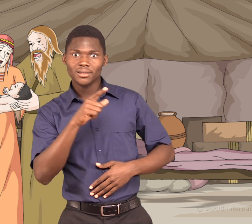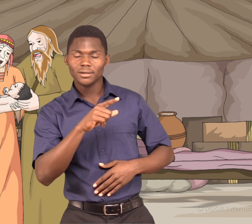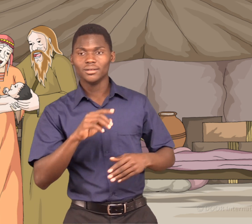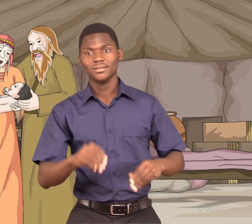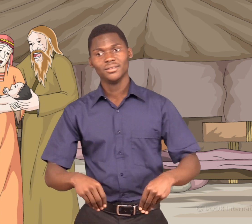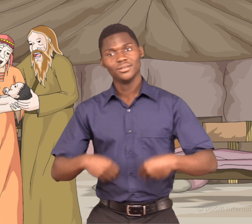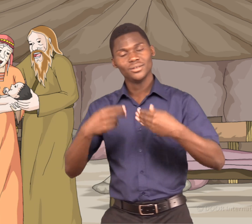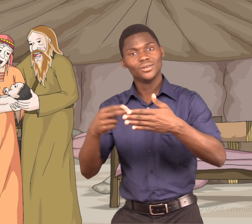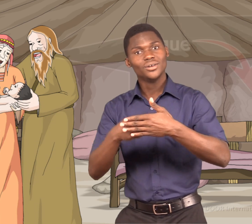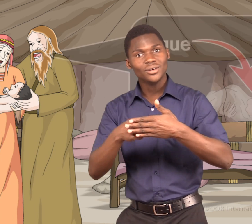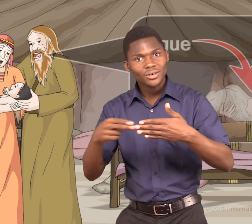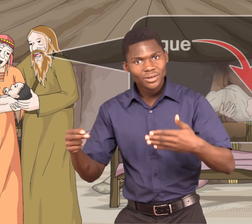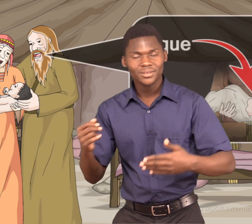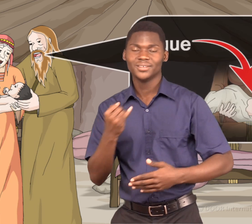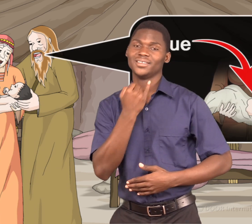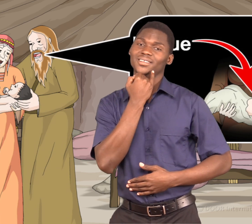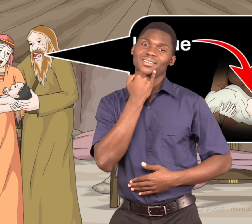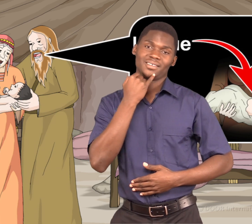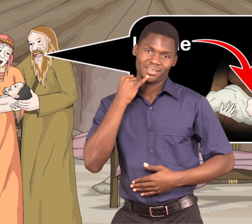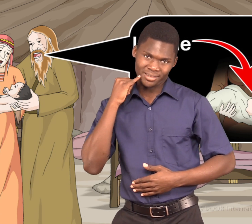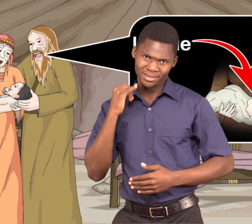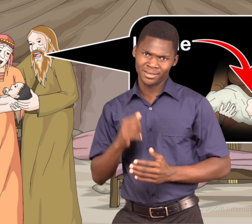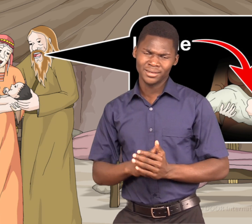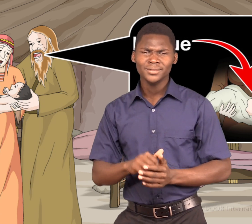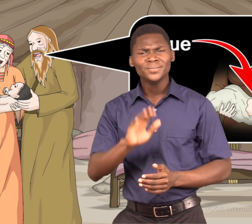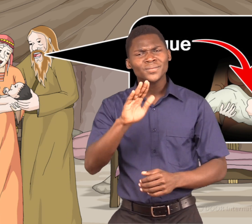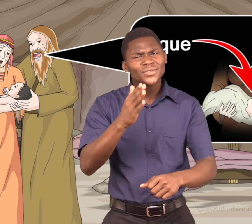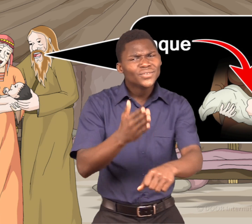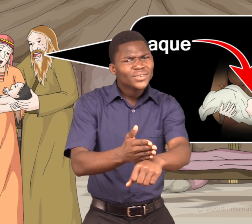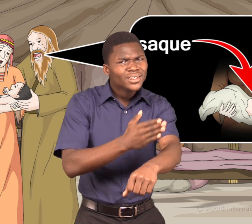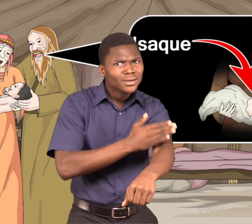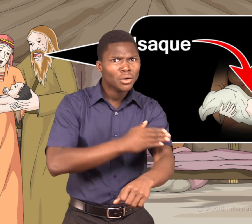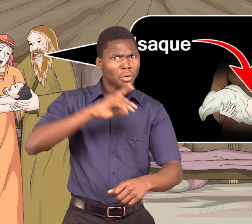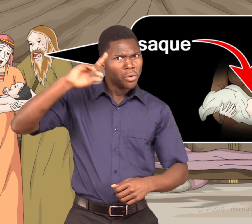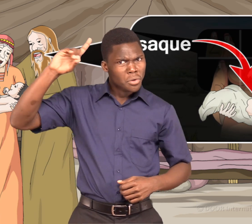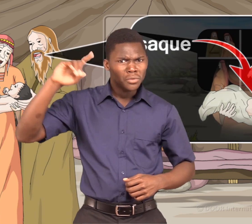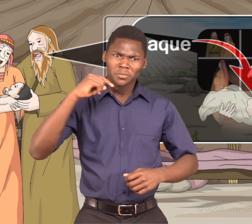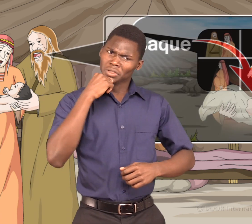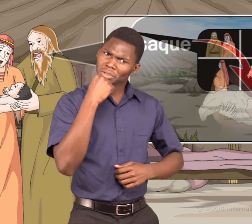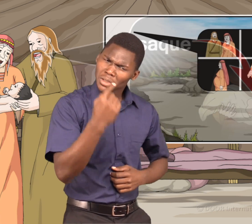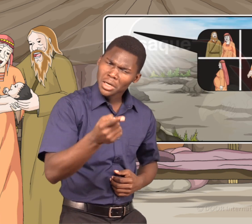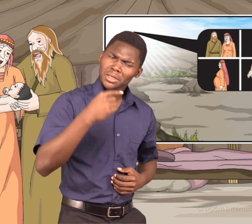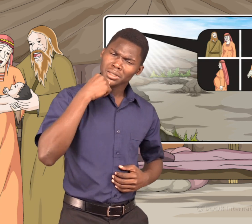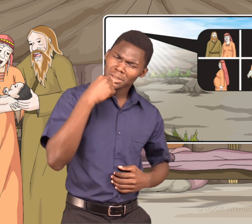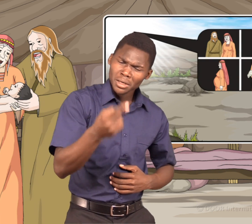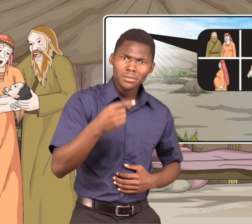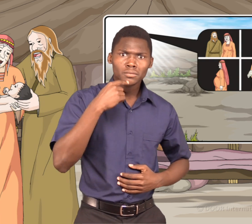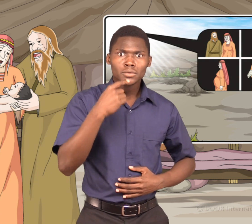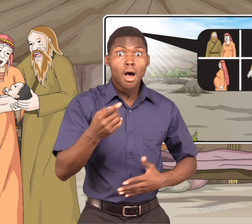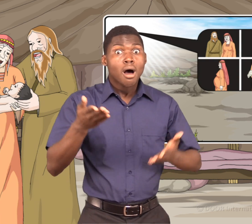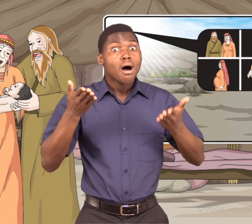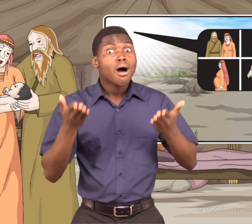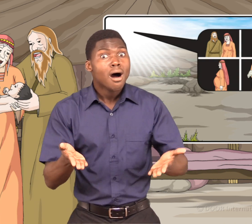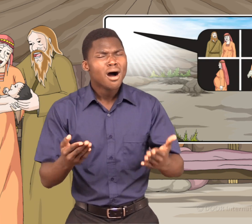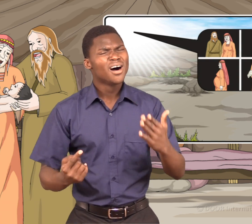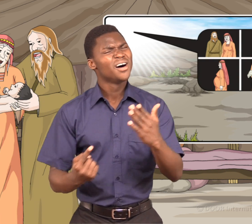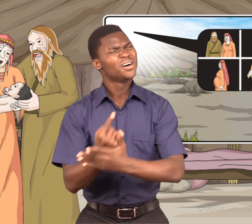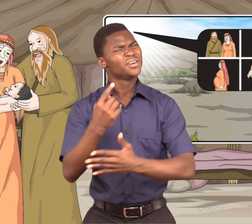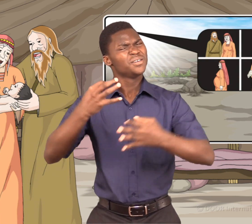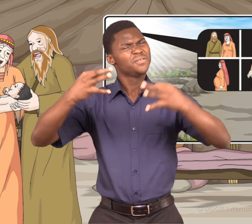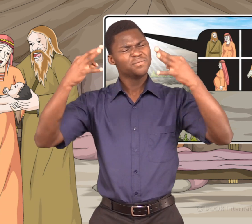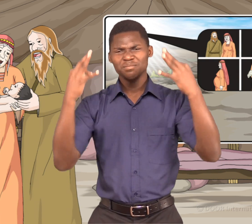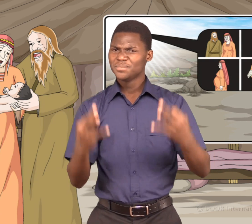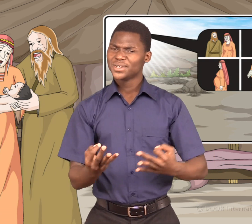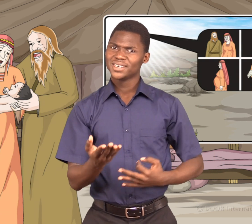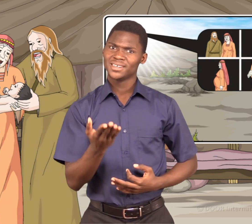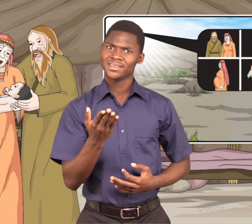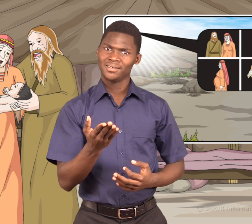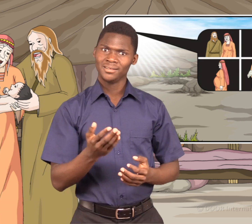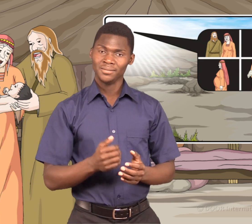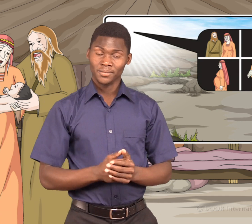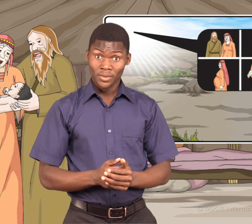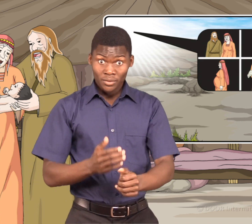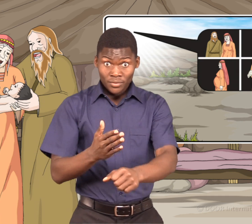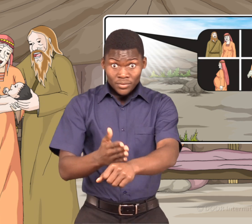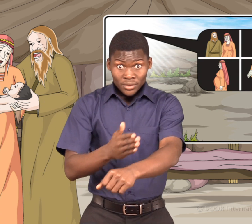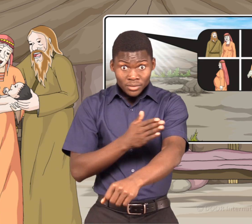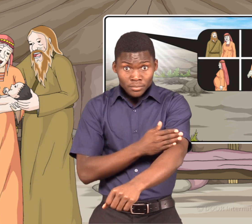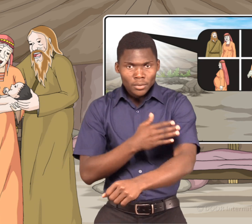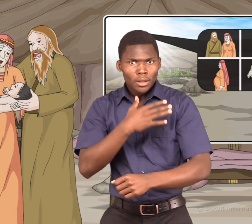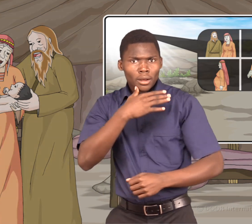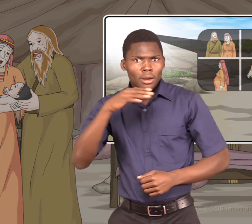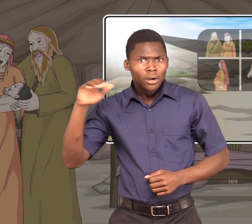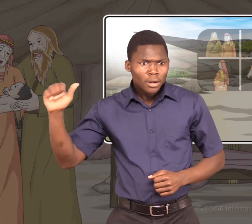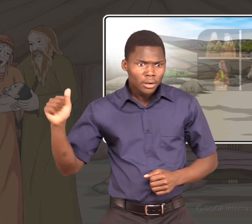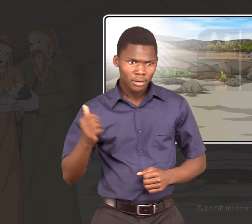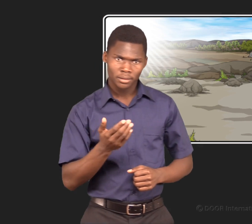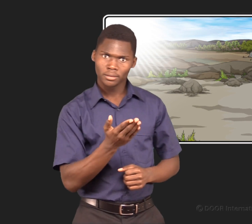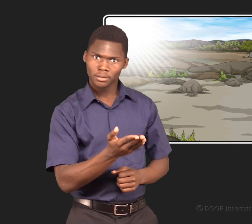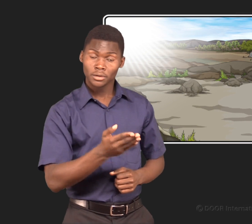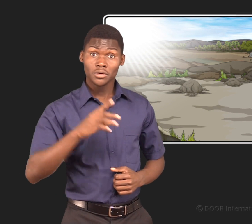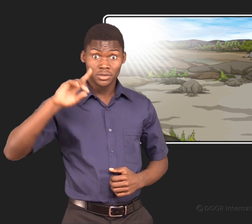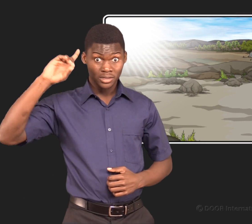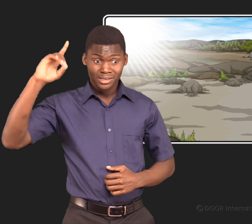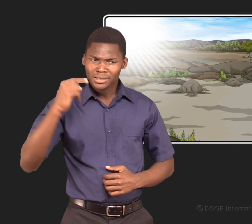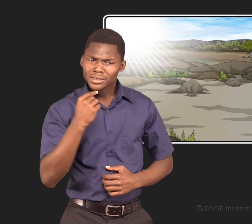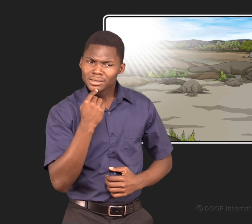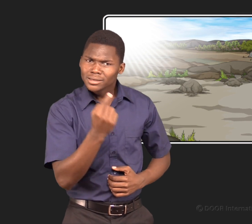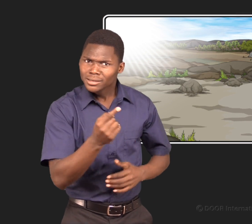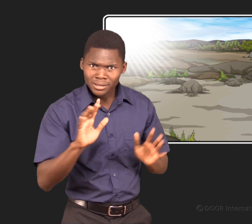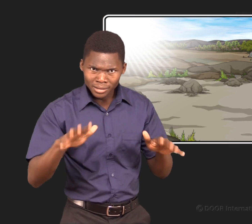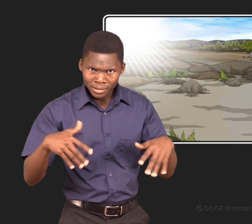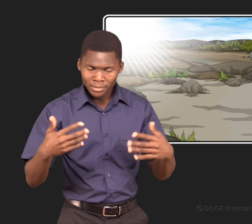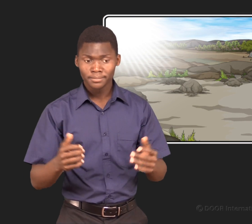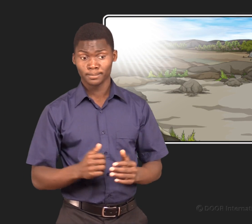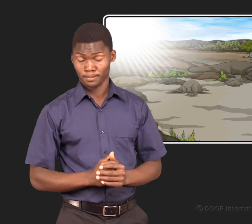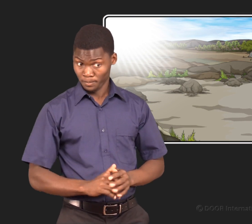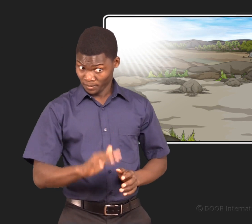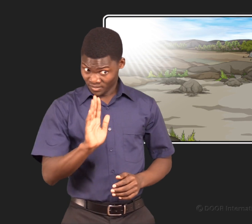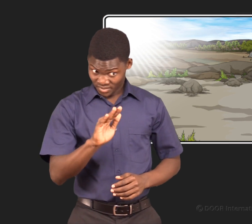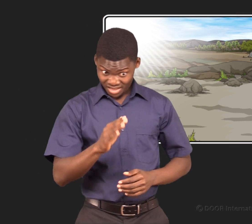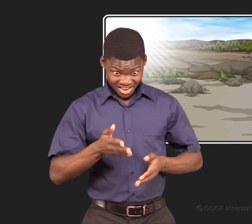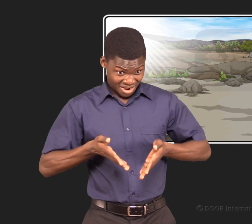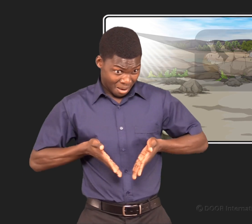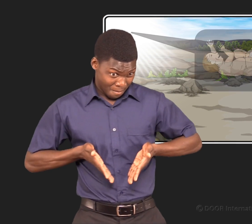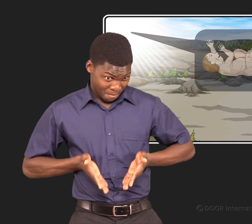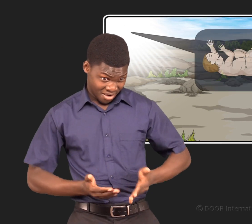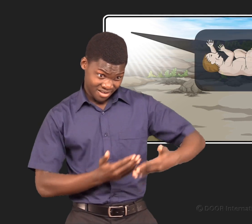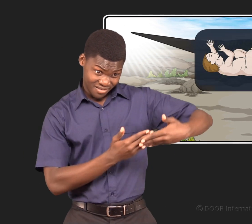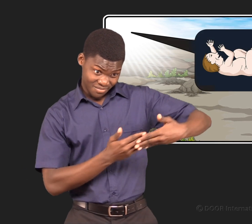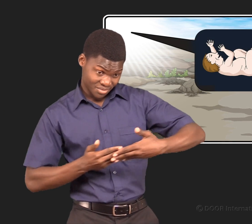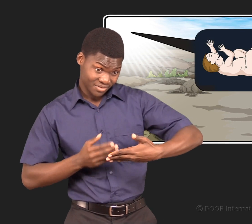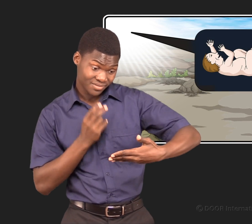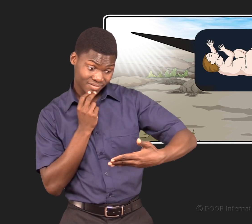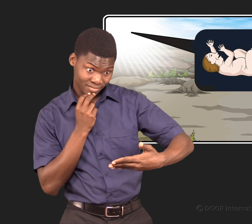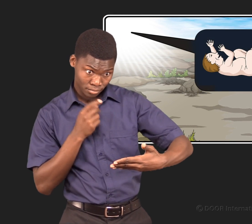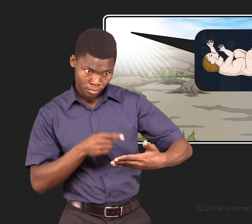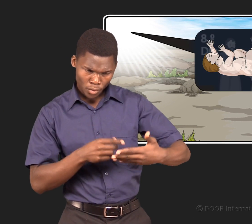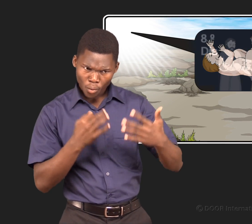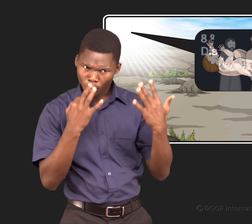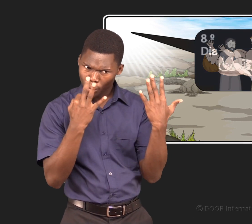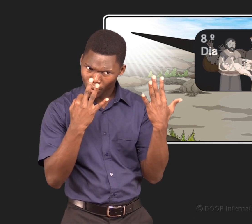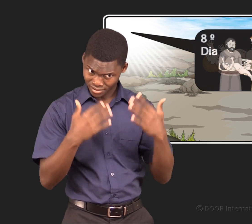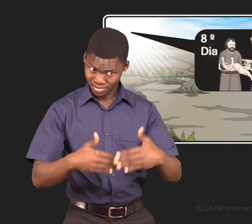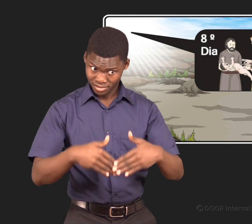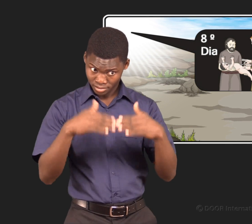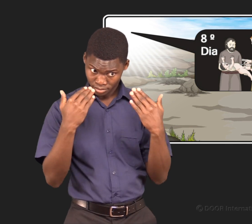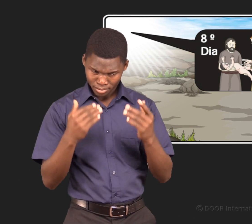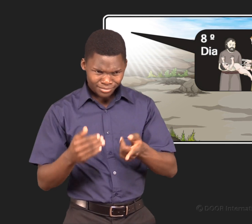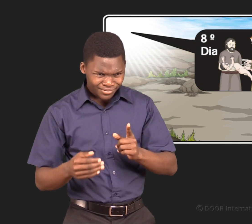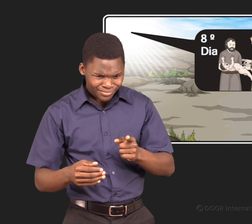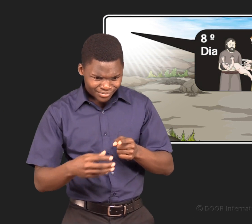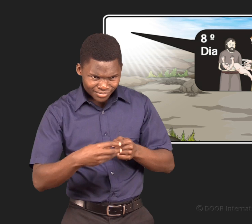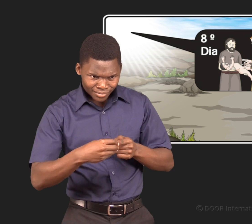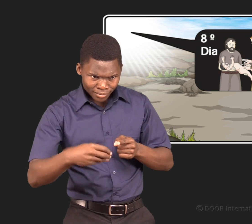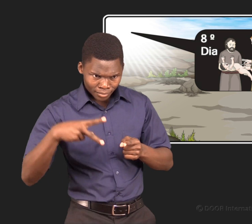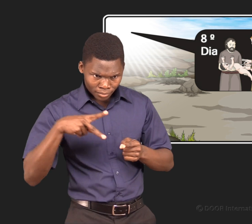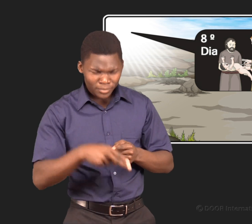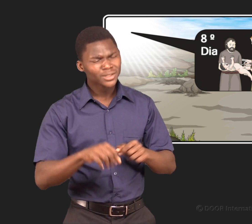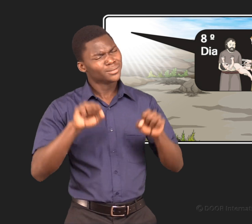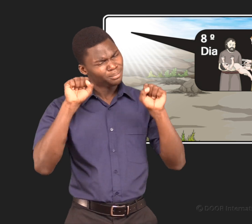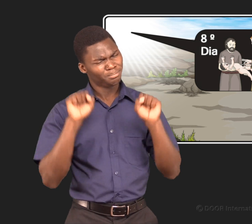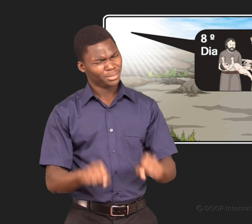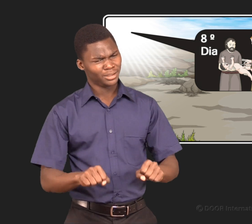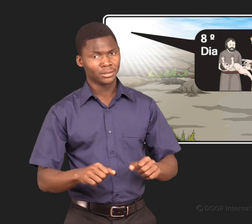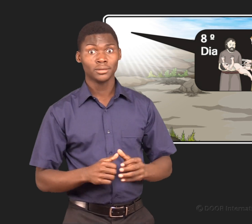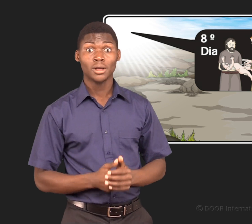And Abraham gave the name Isaac to the son Sarah bore to him.